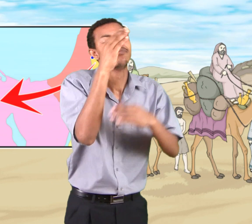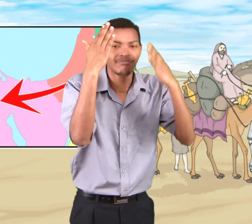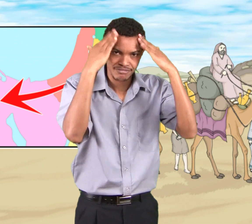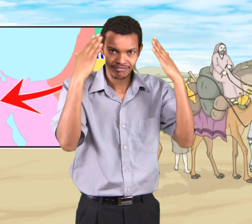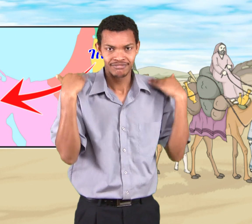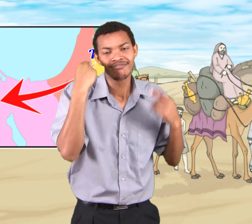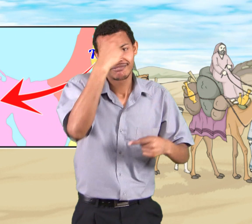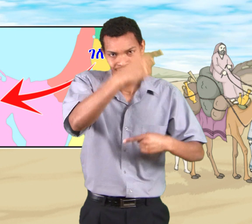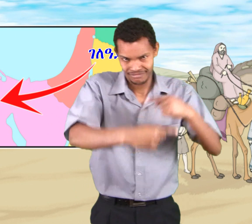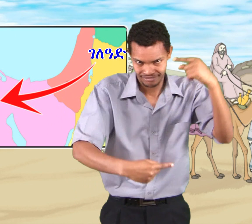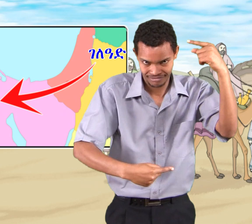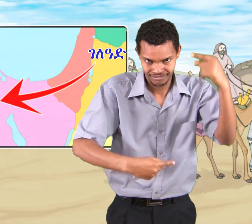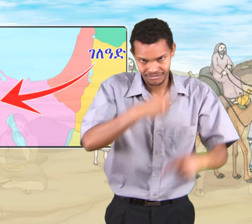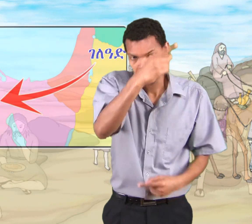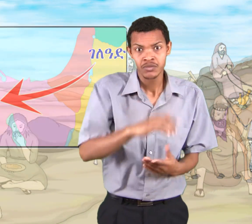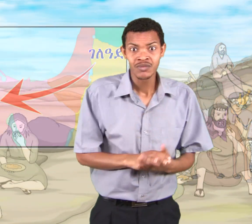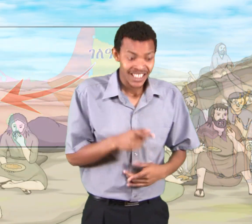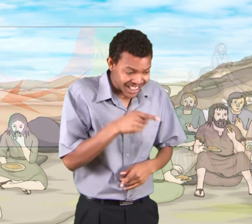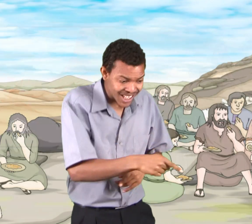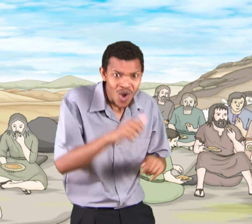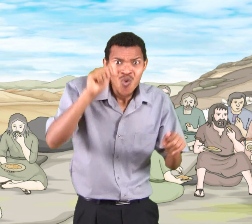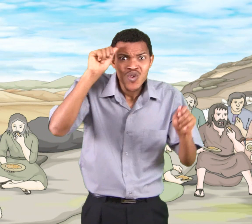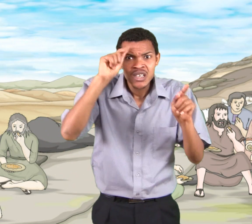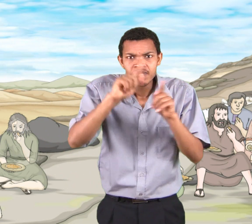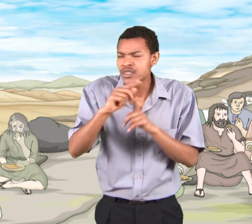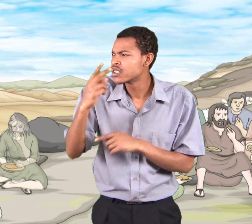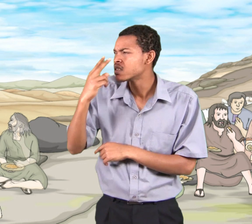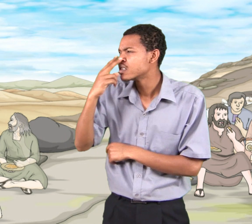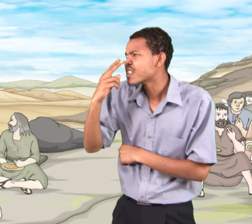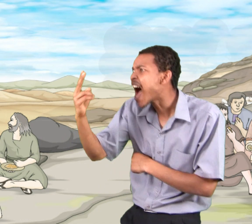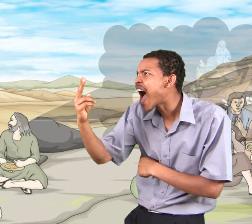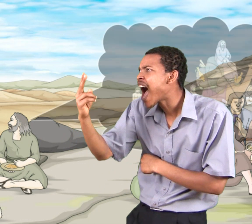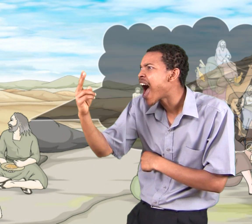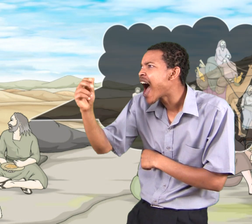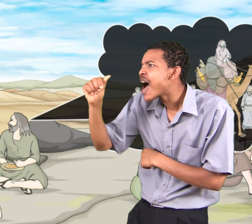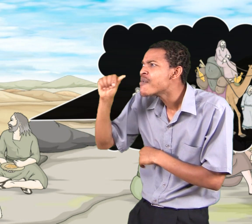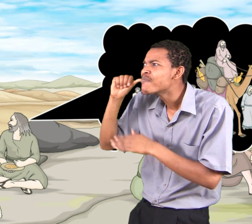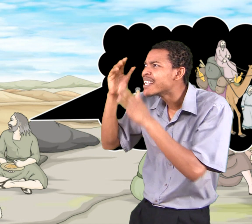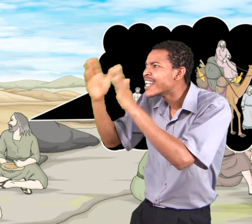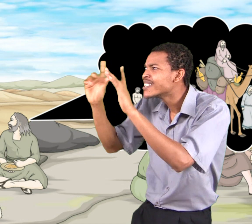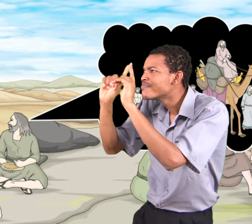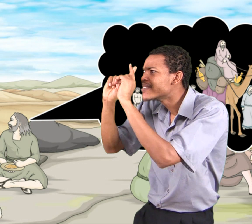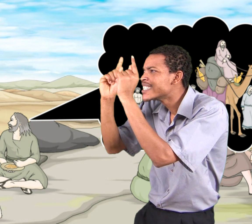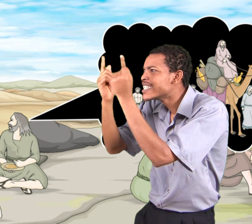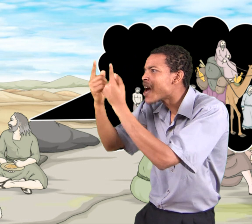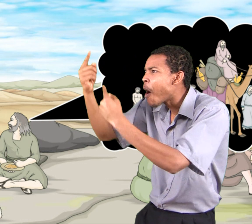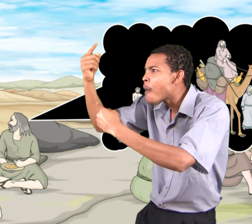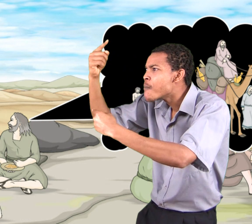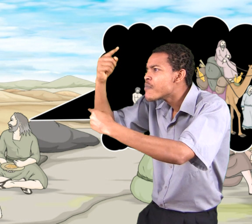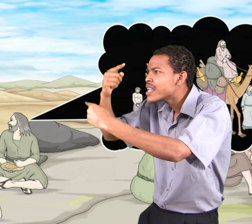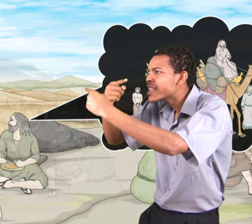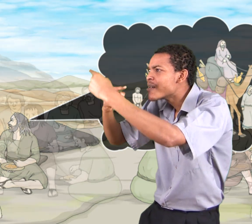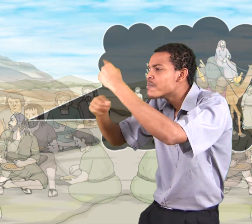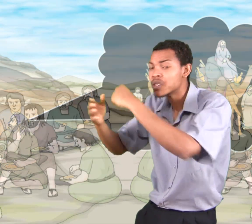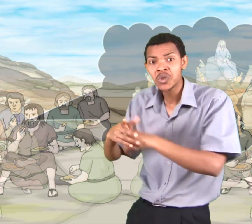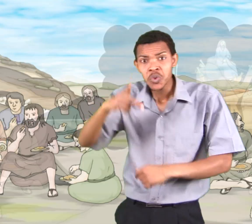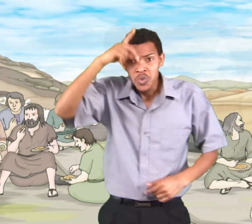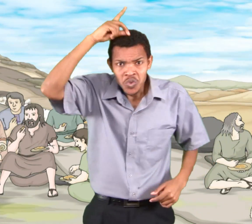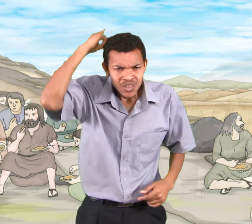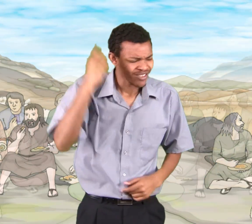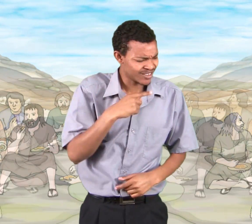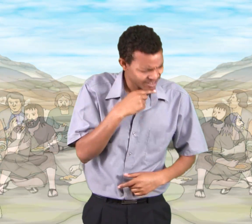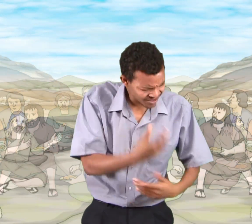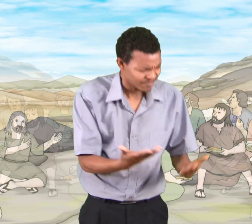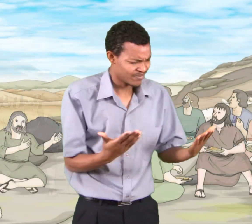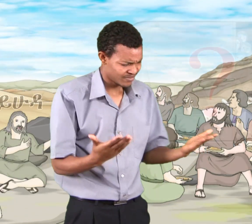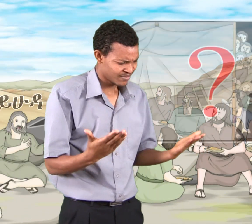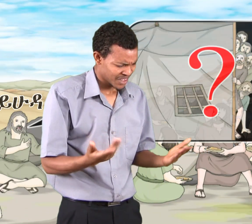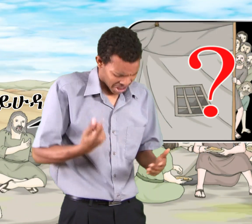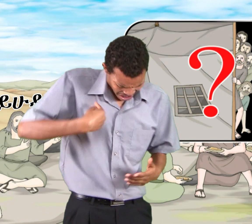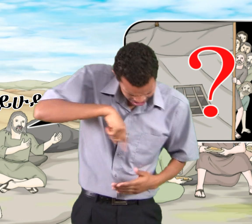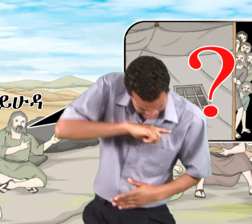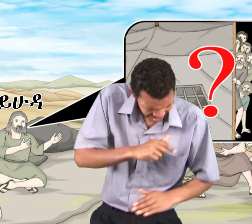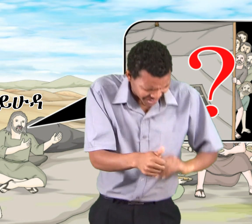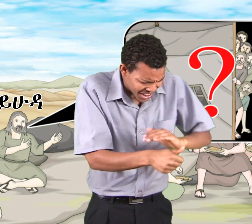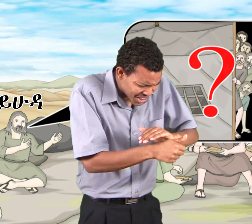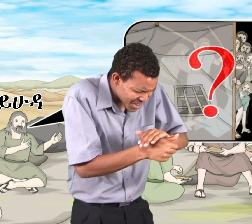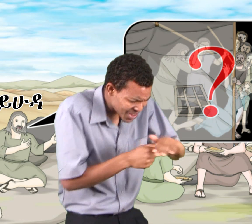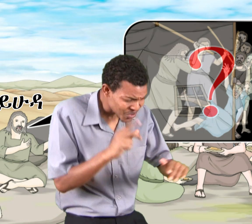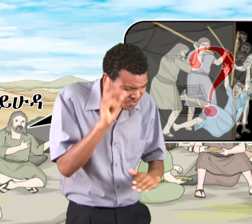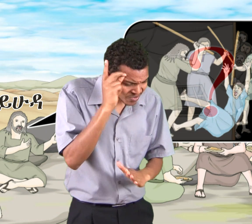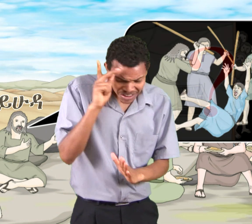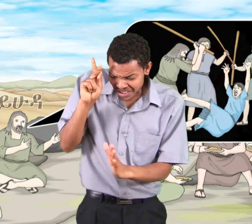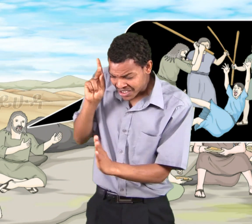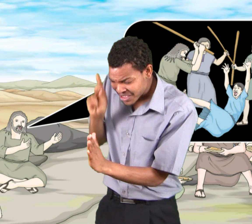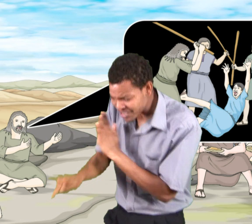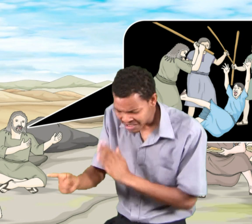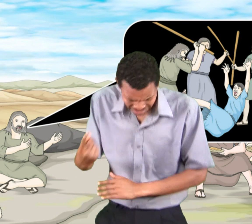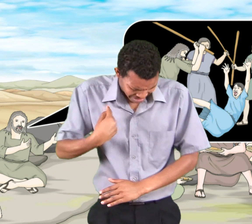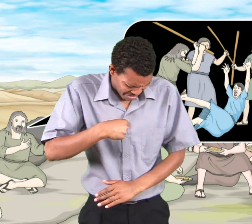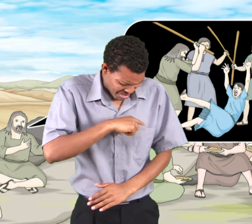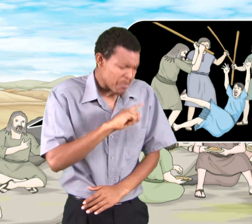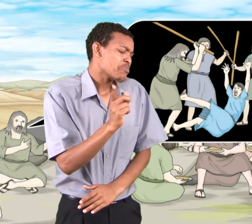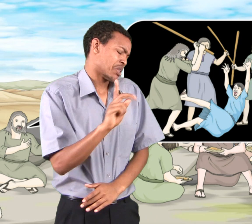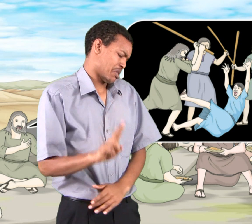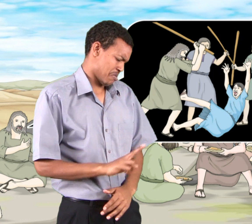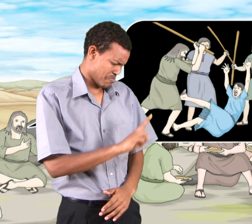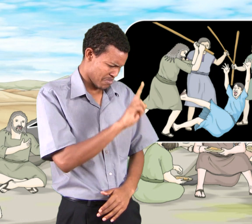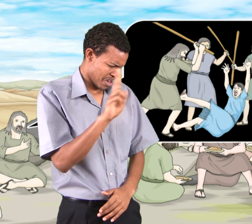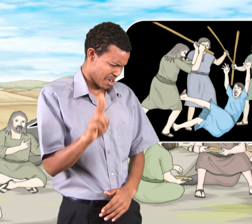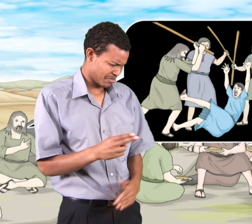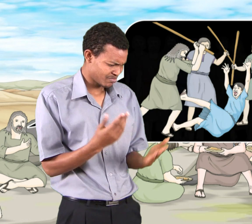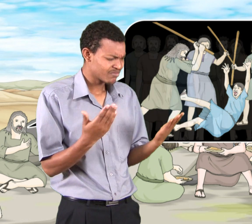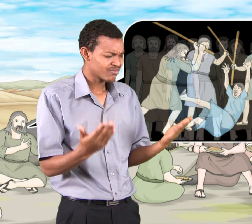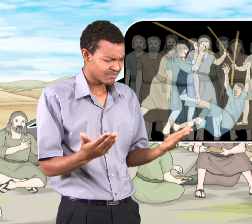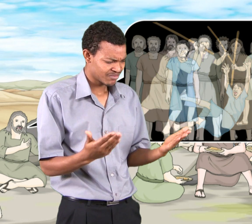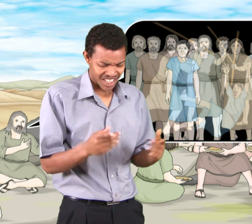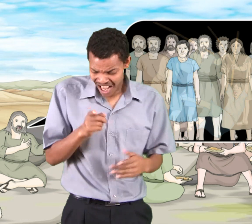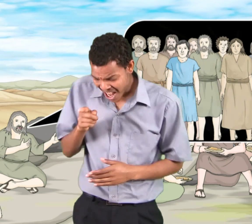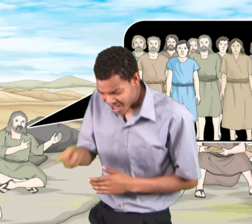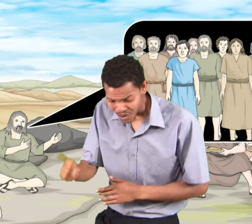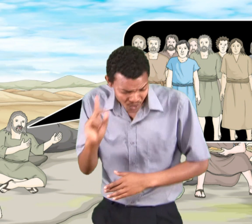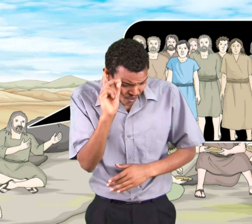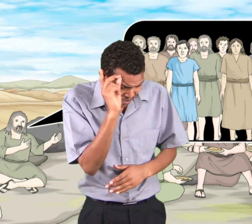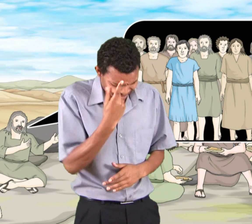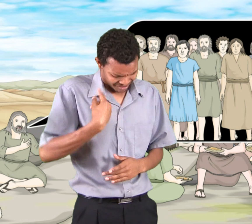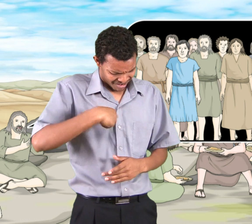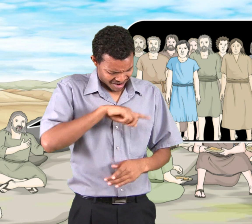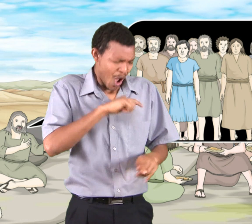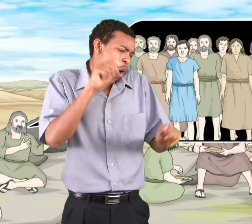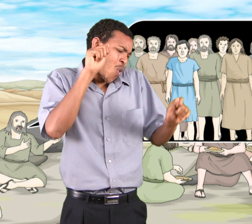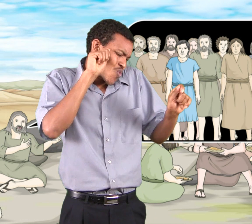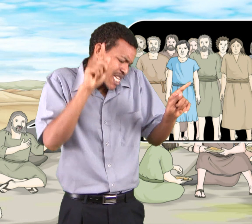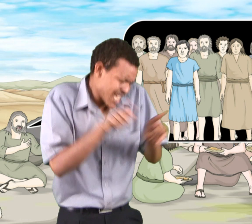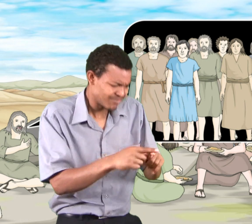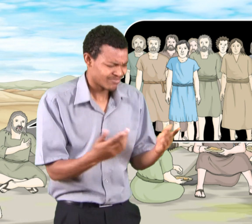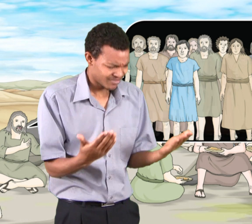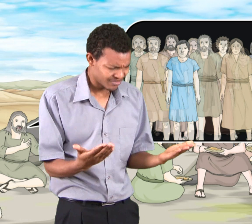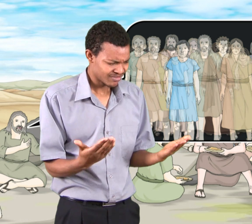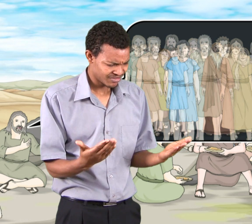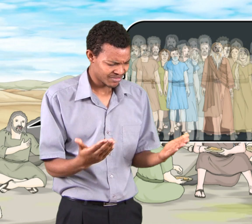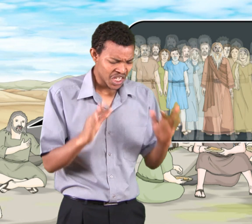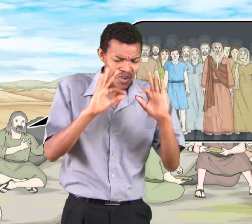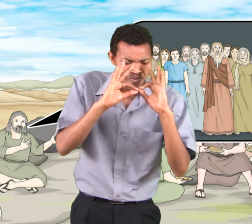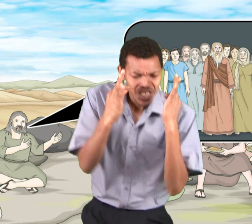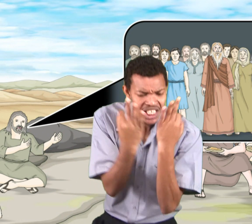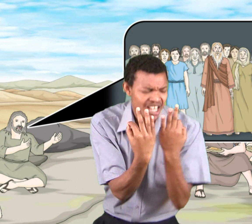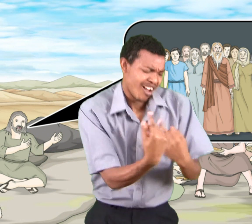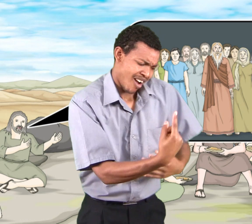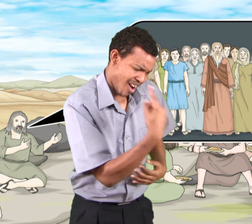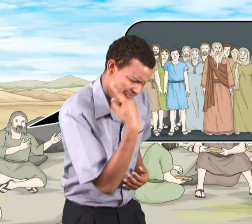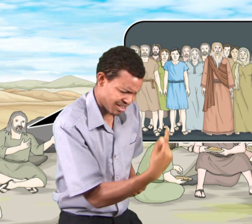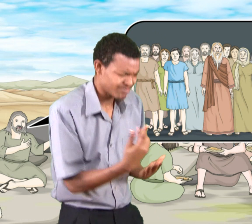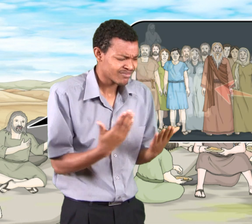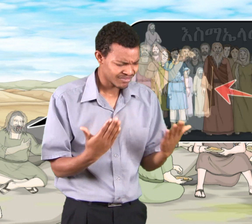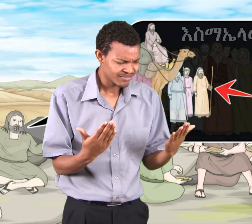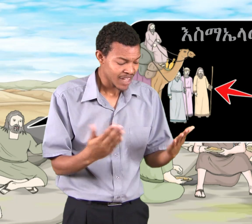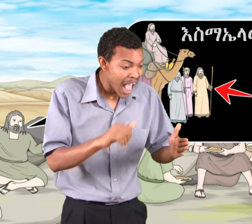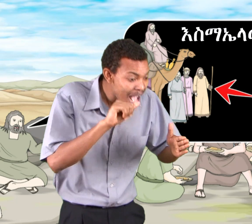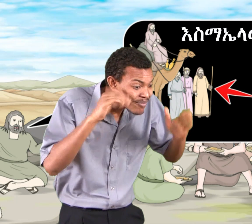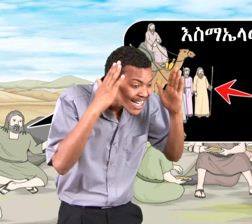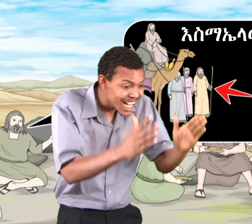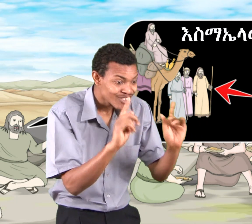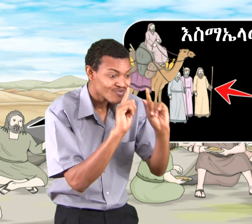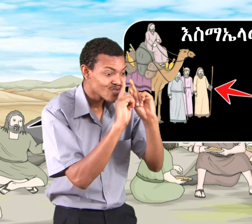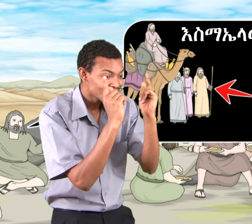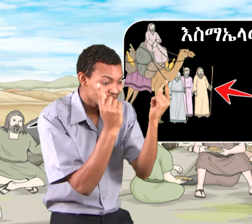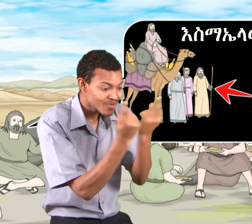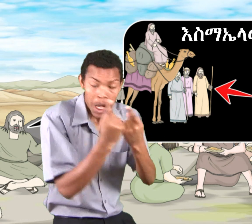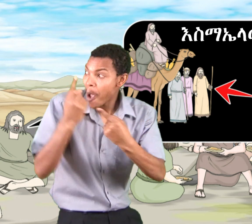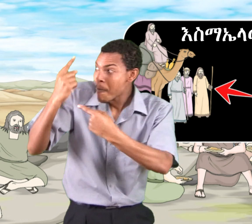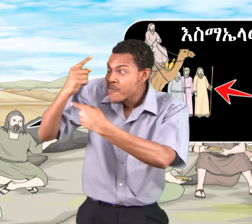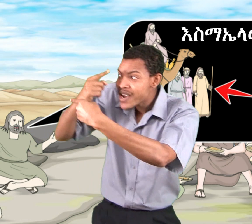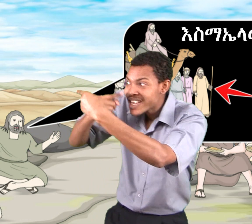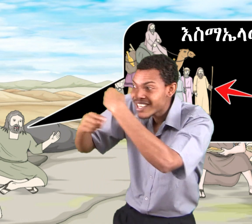Then Judah said to his brothers, “What profit will we gain if we kill our brother and cover up his blood?